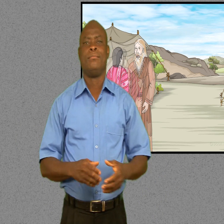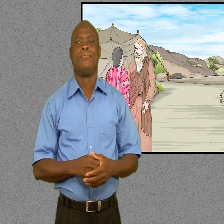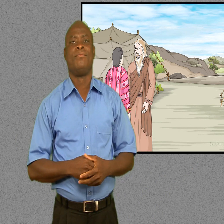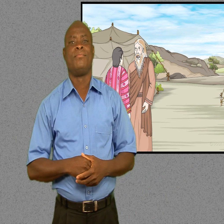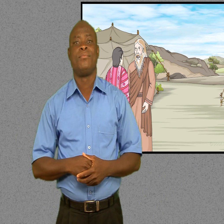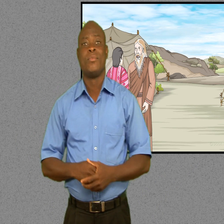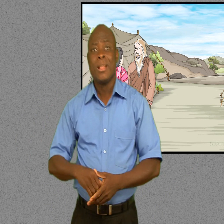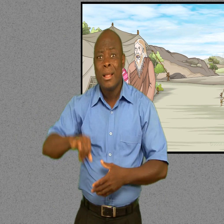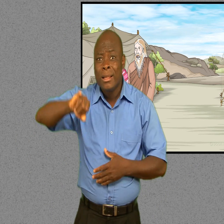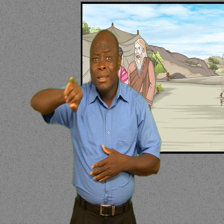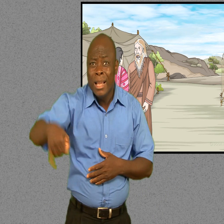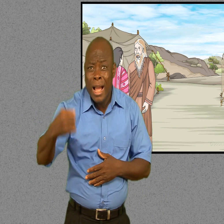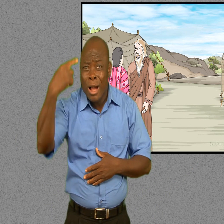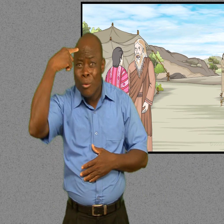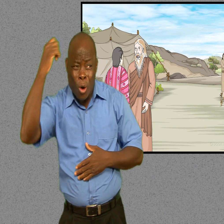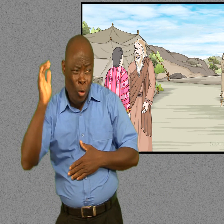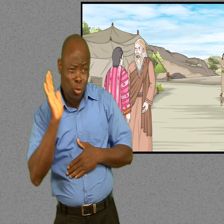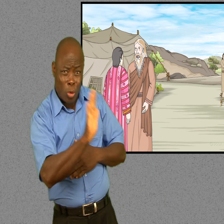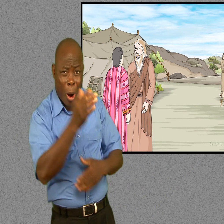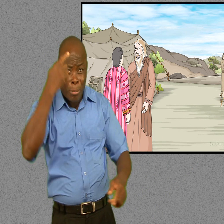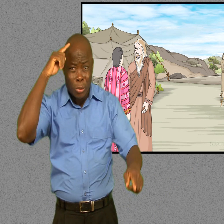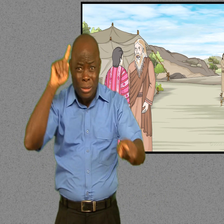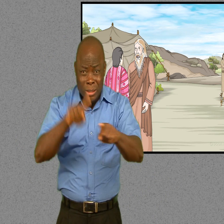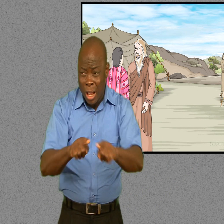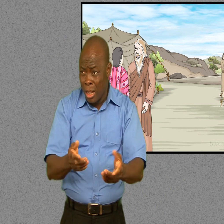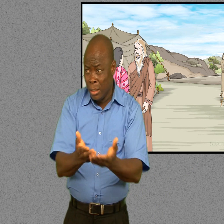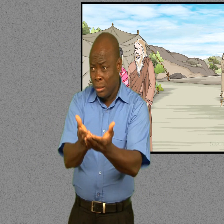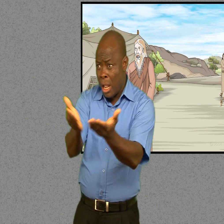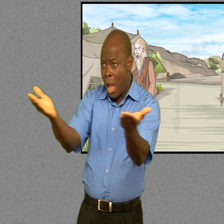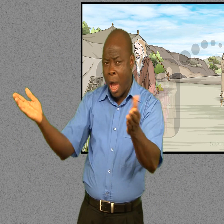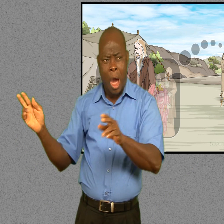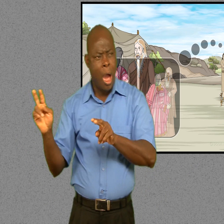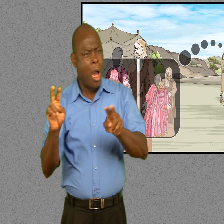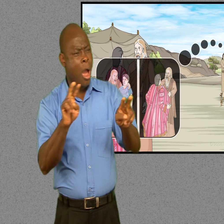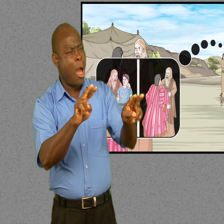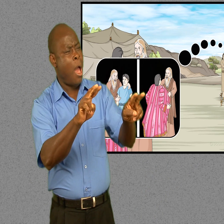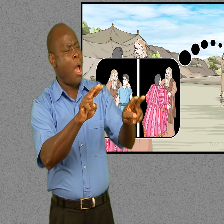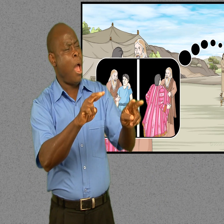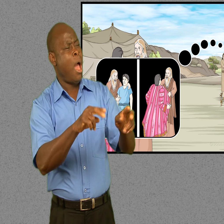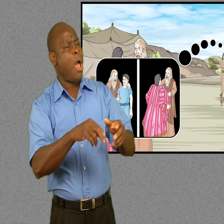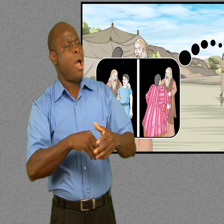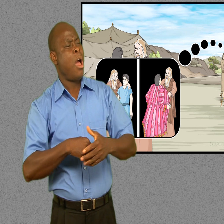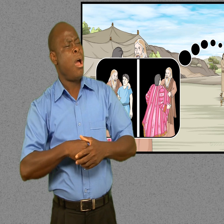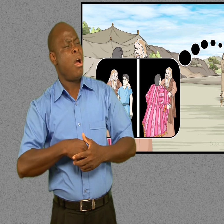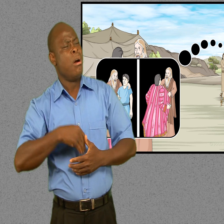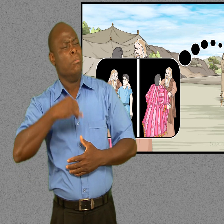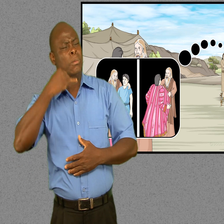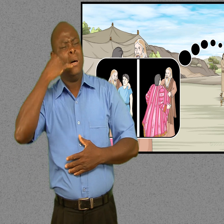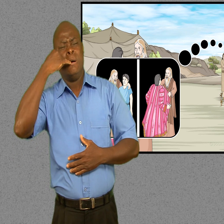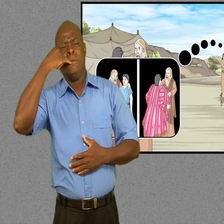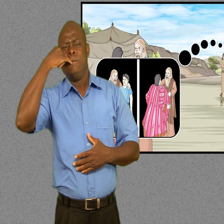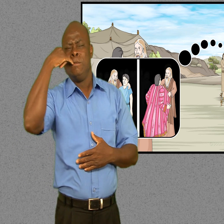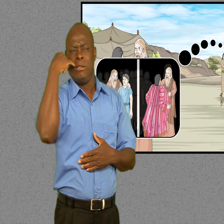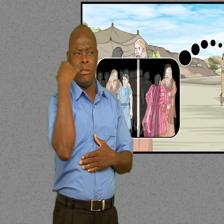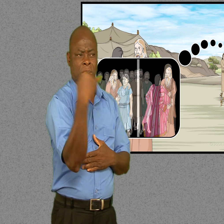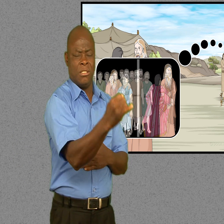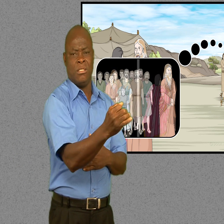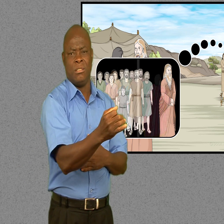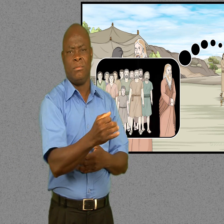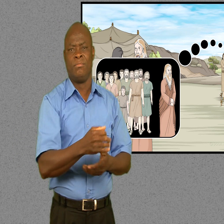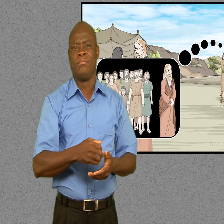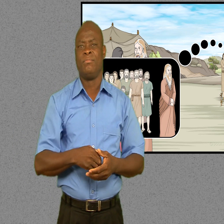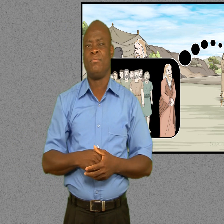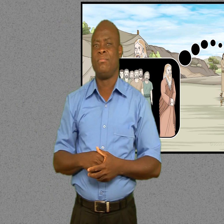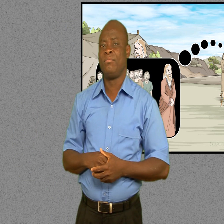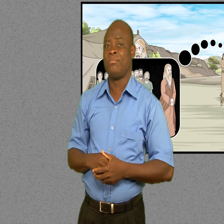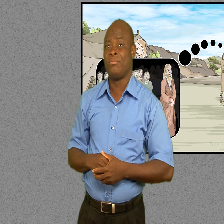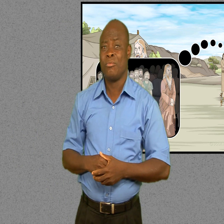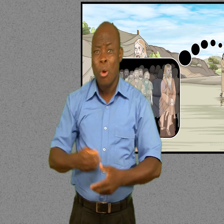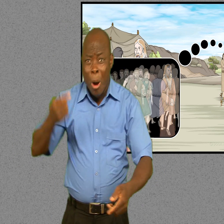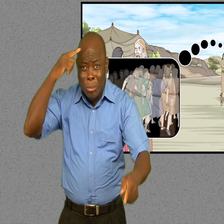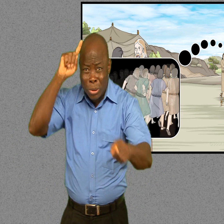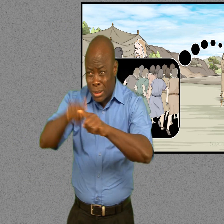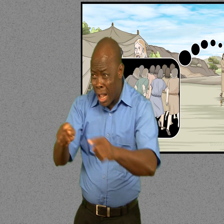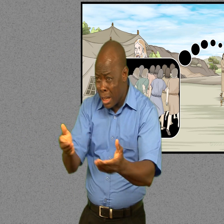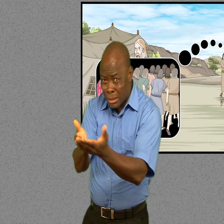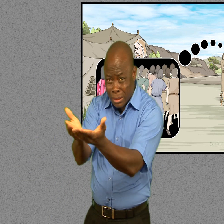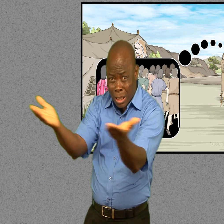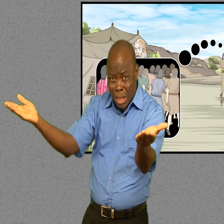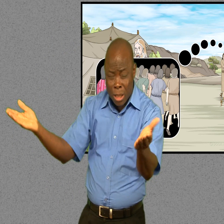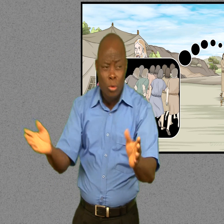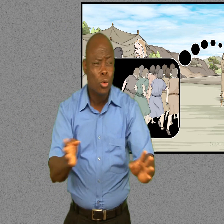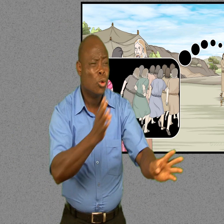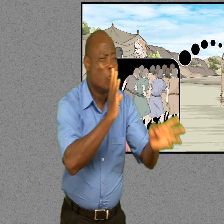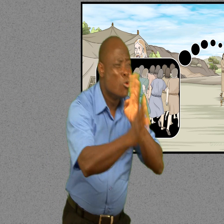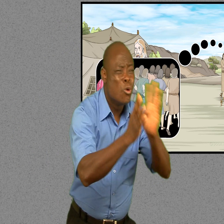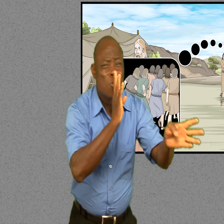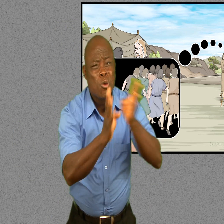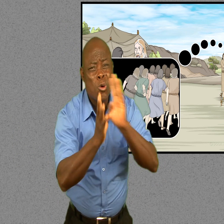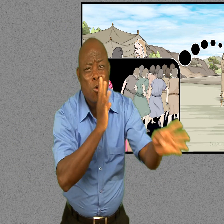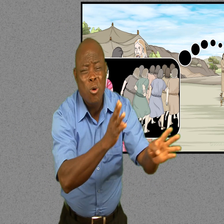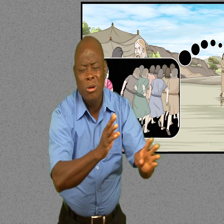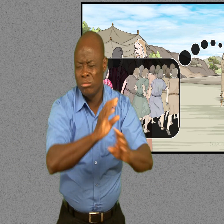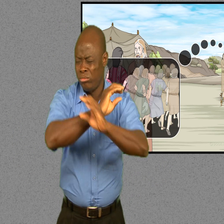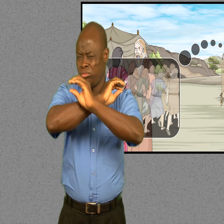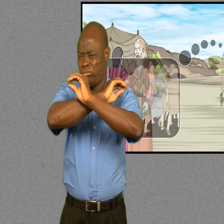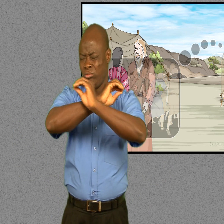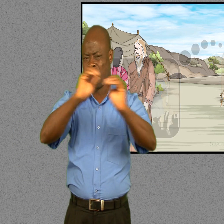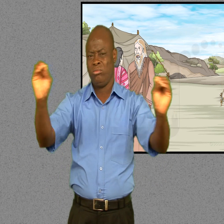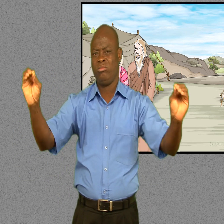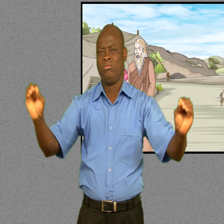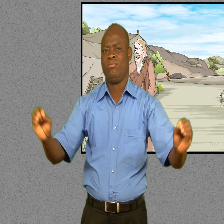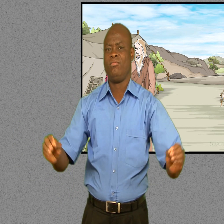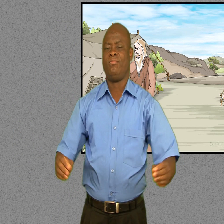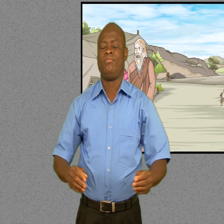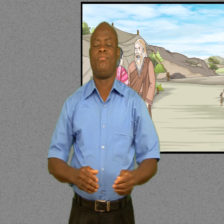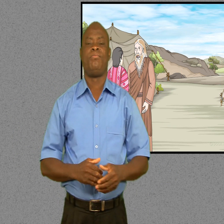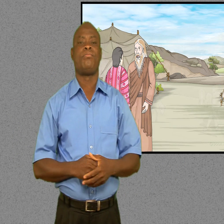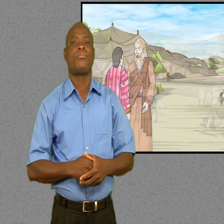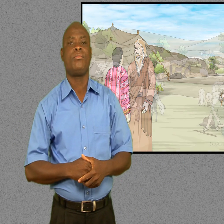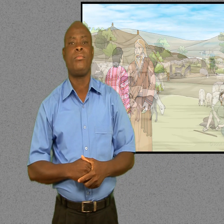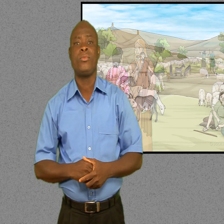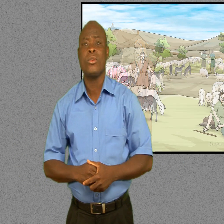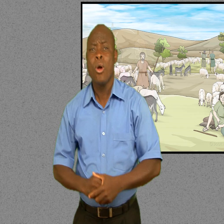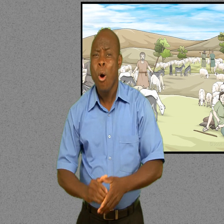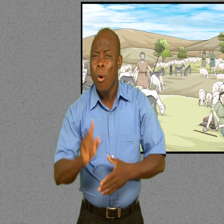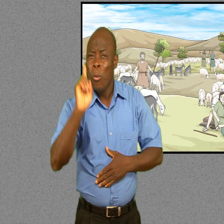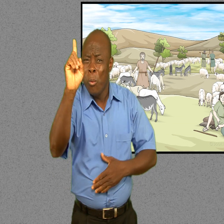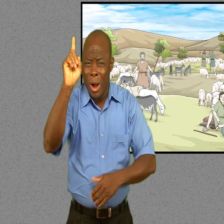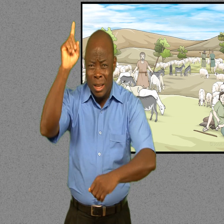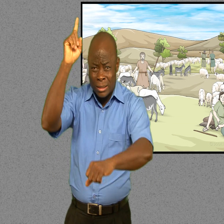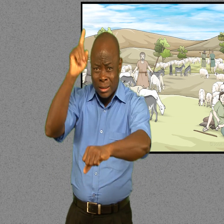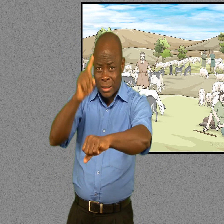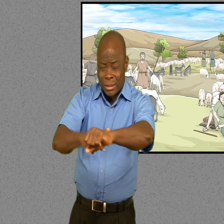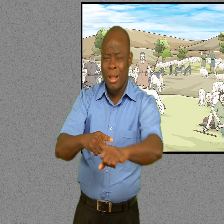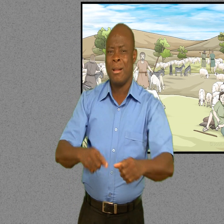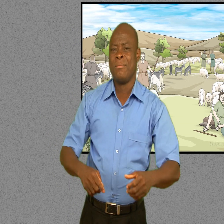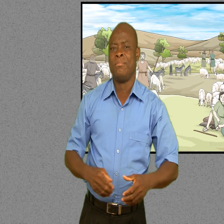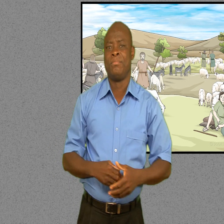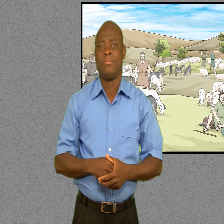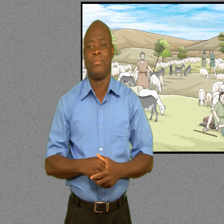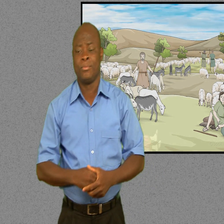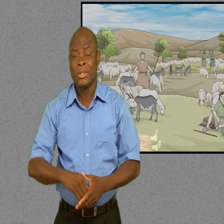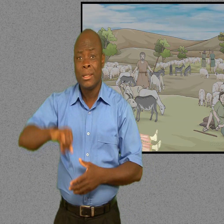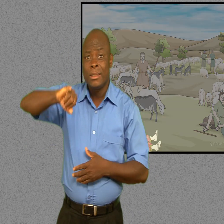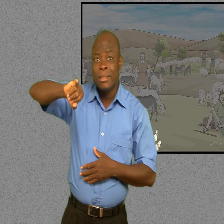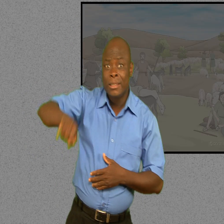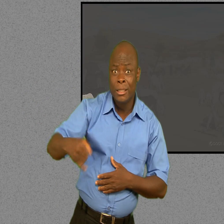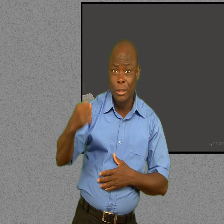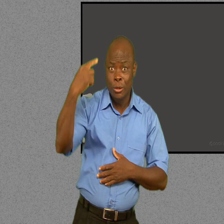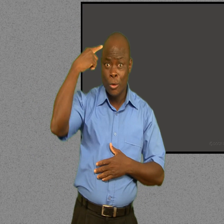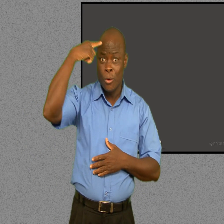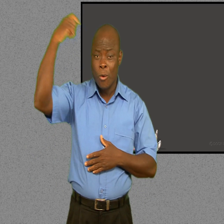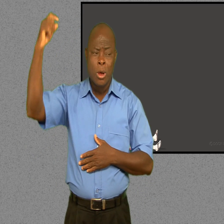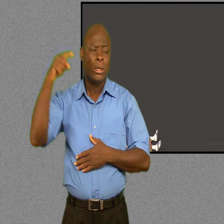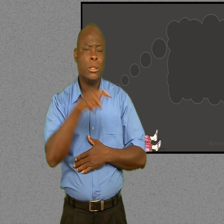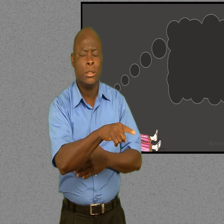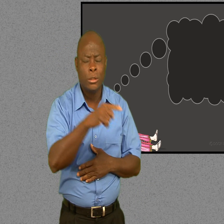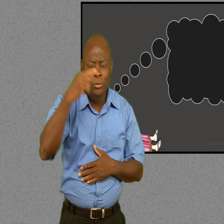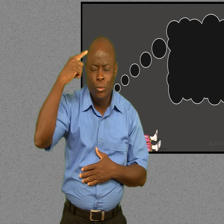When Joseph’s brothers saw that their father loved him more than any of them, they hated him and could not speak a kind word to him.